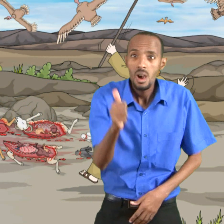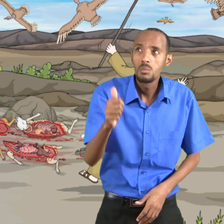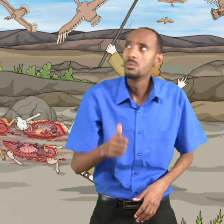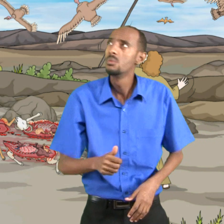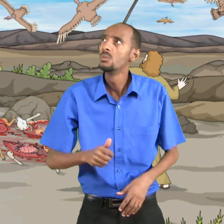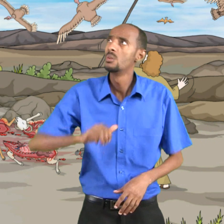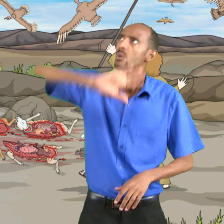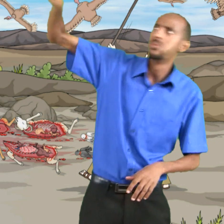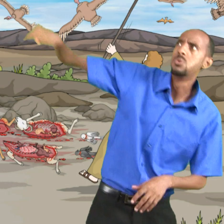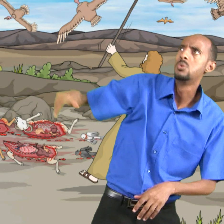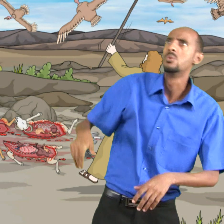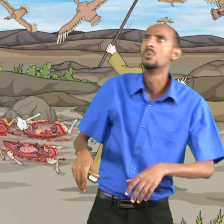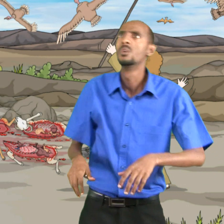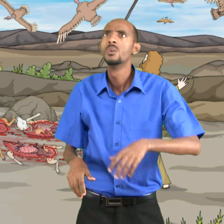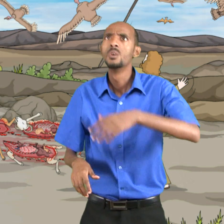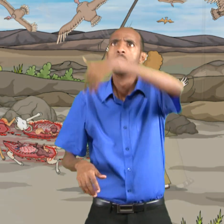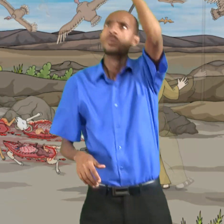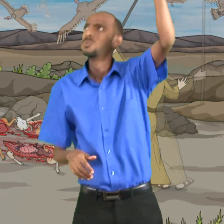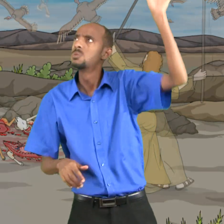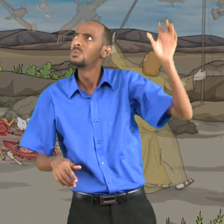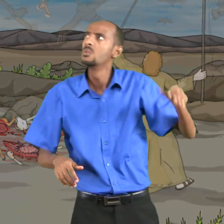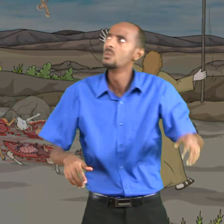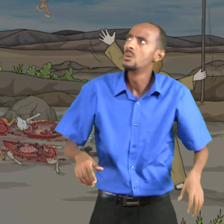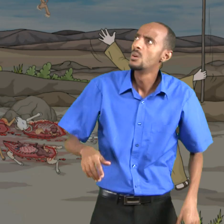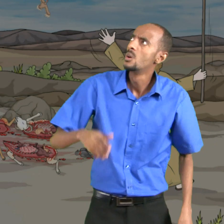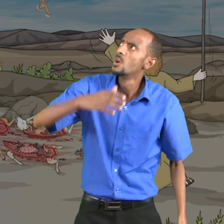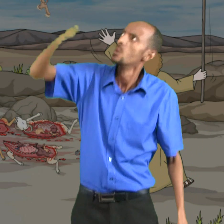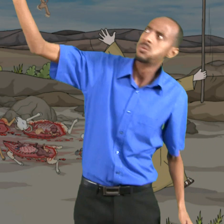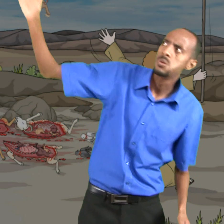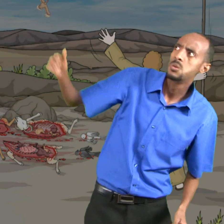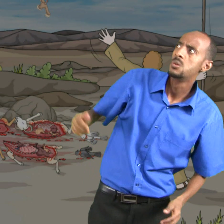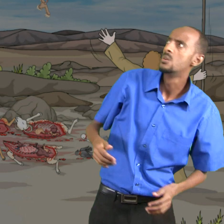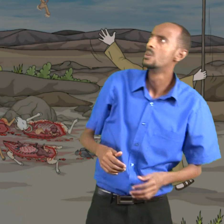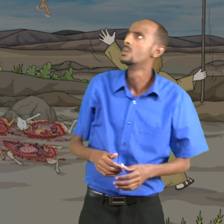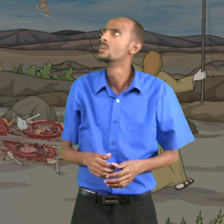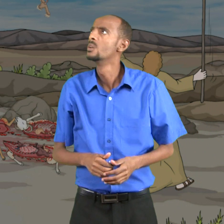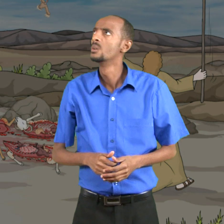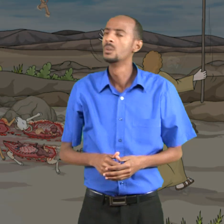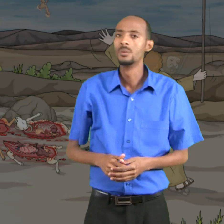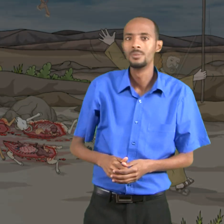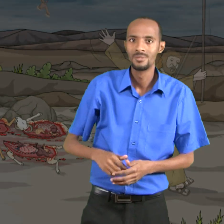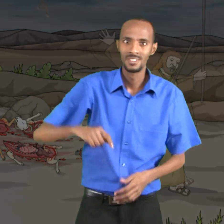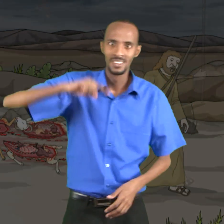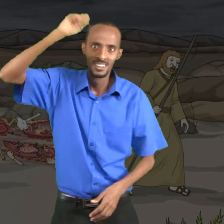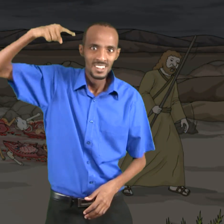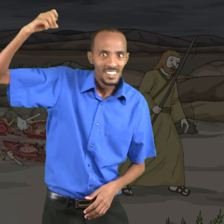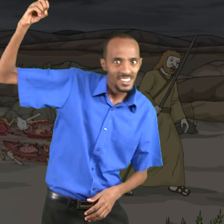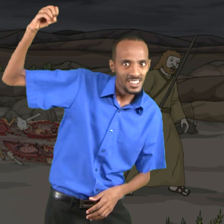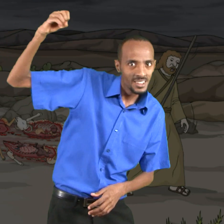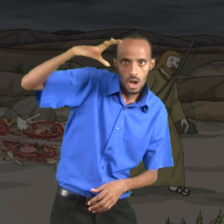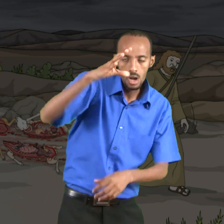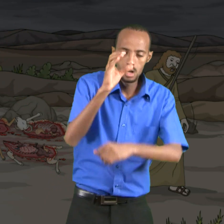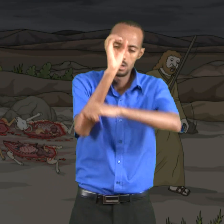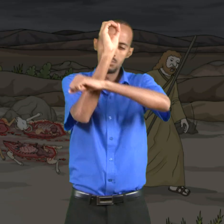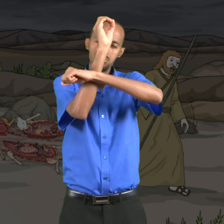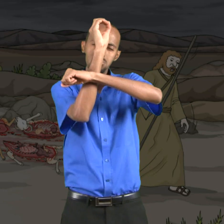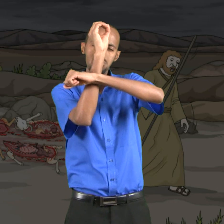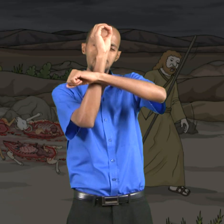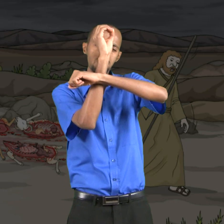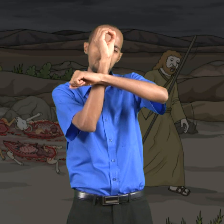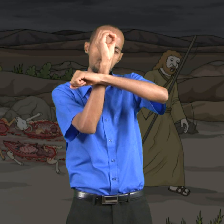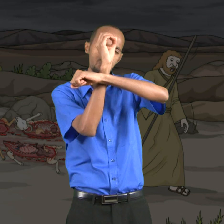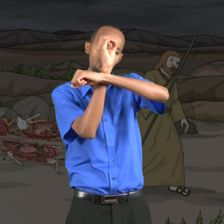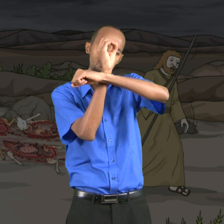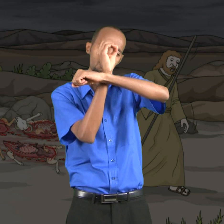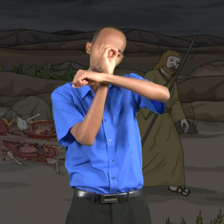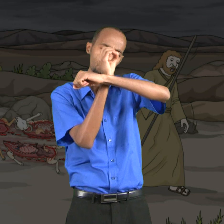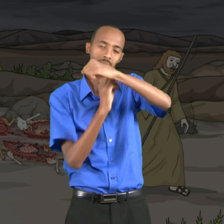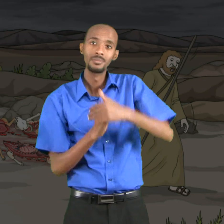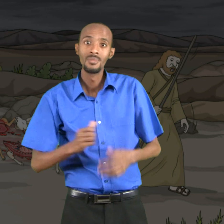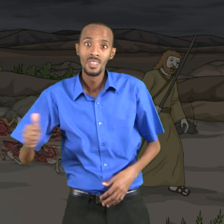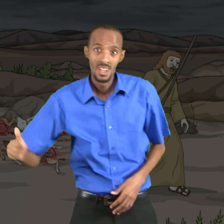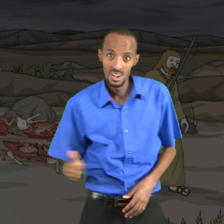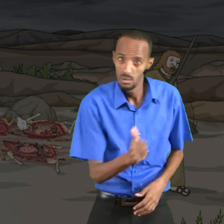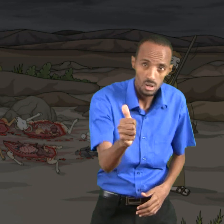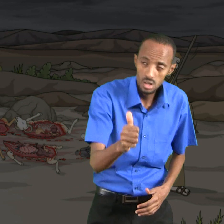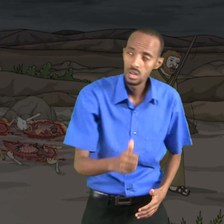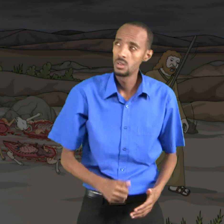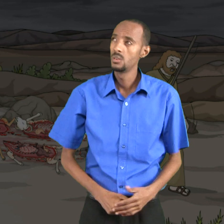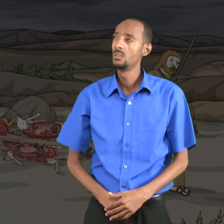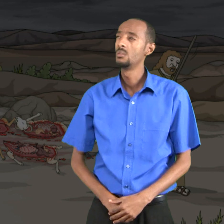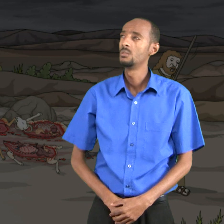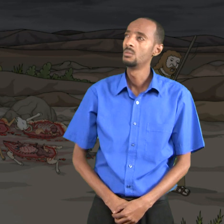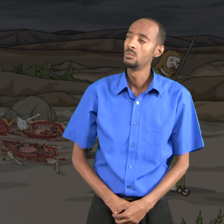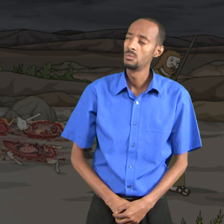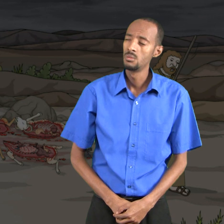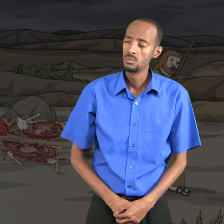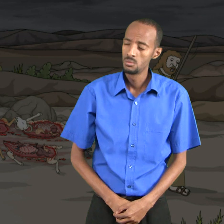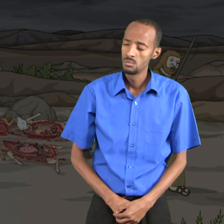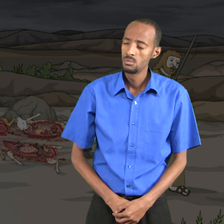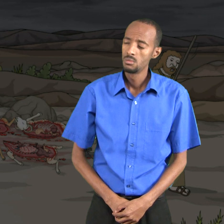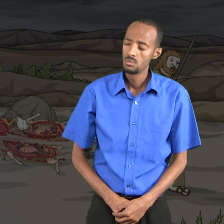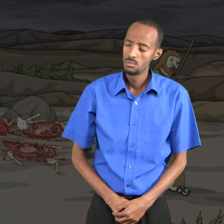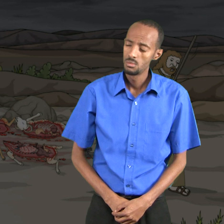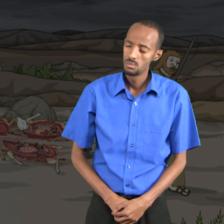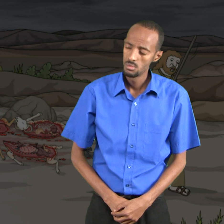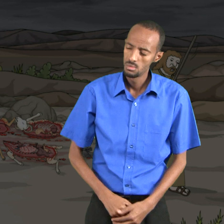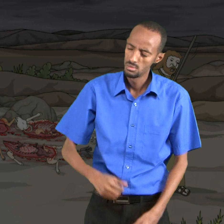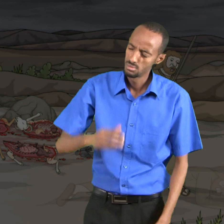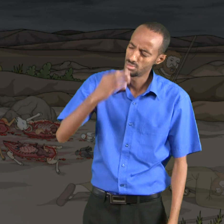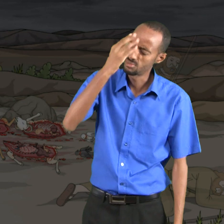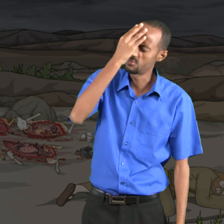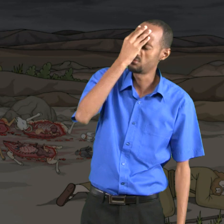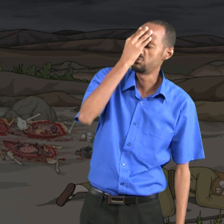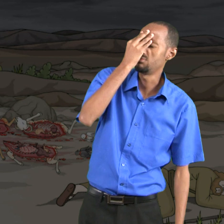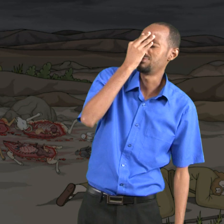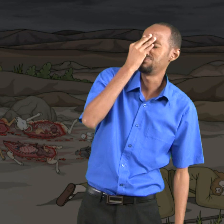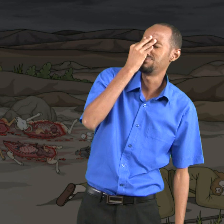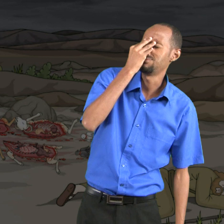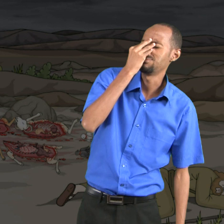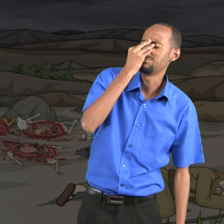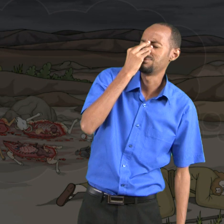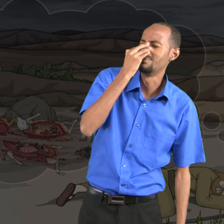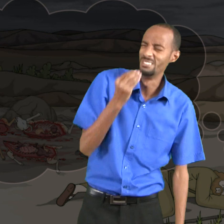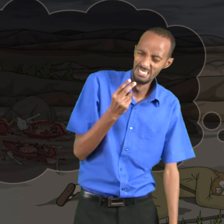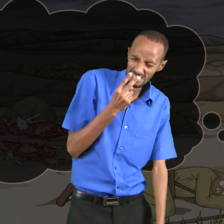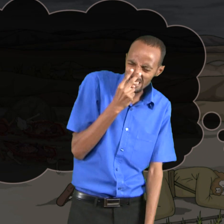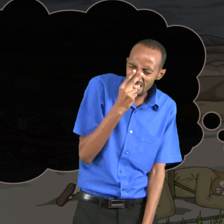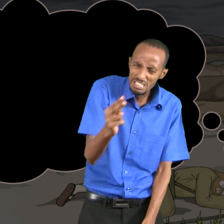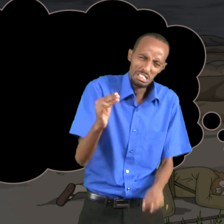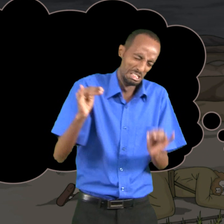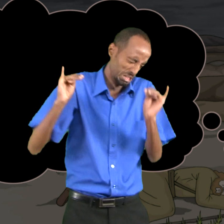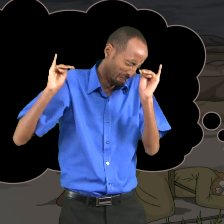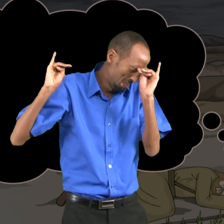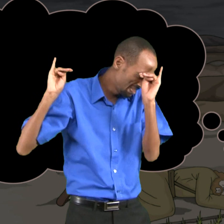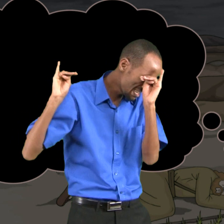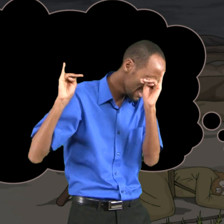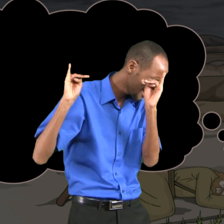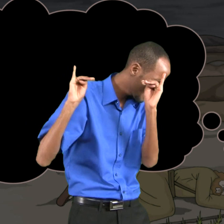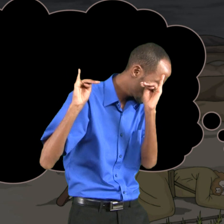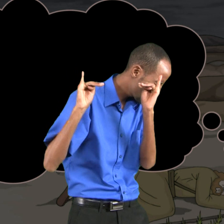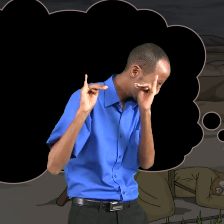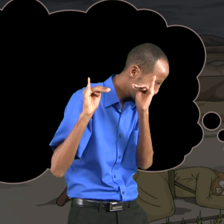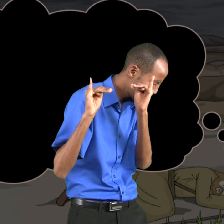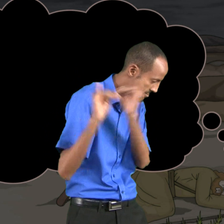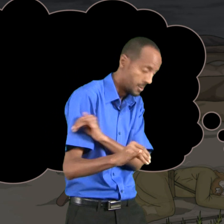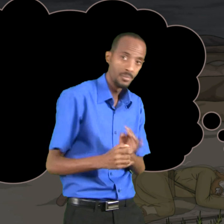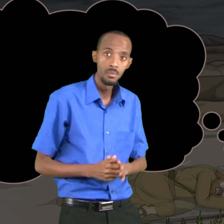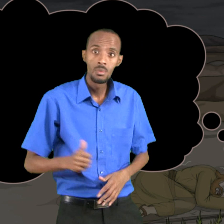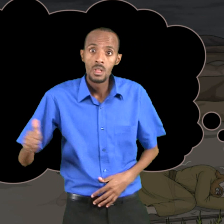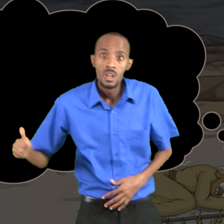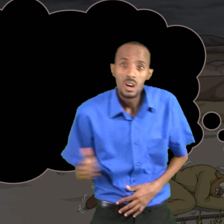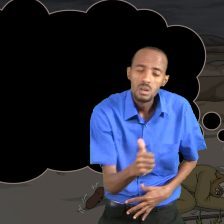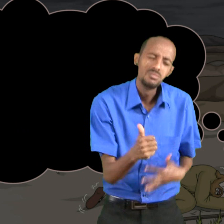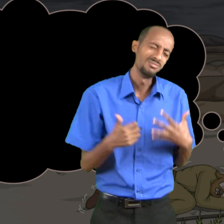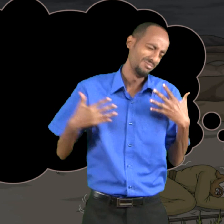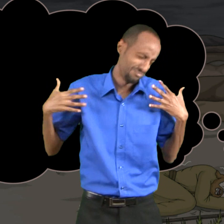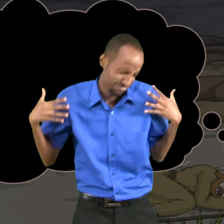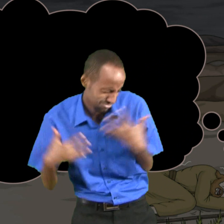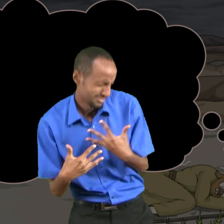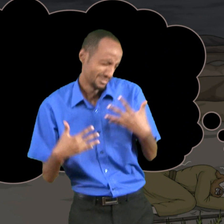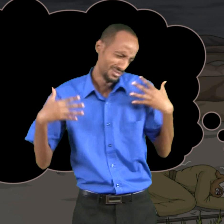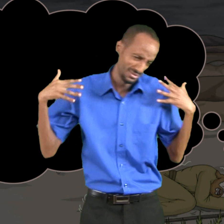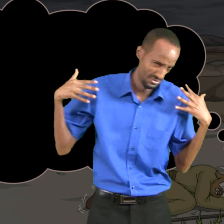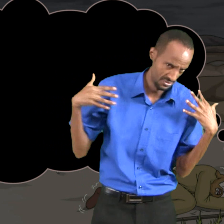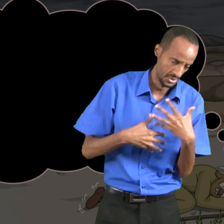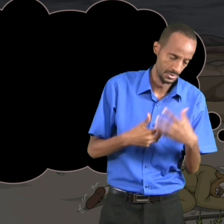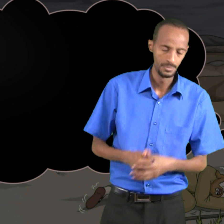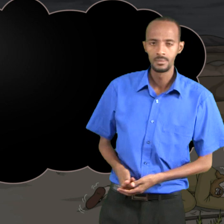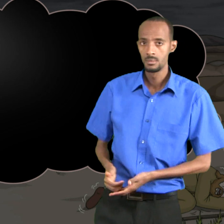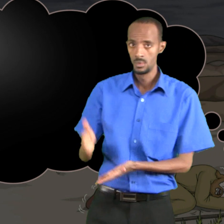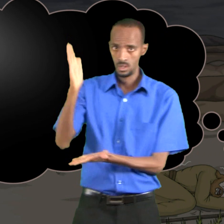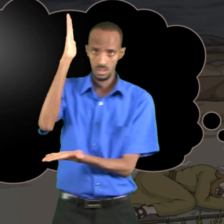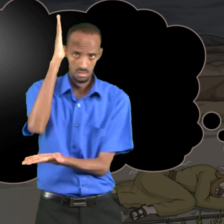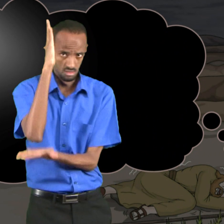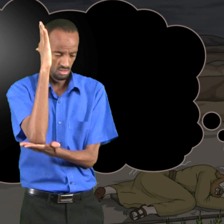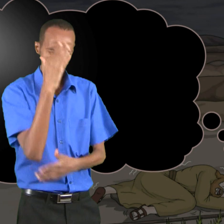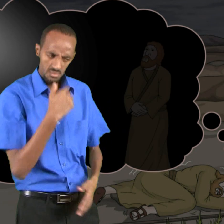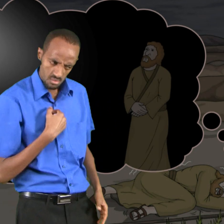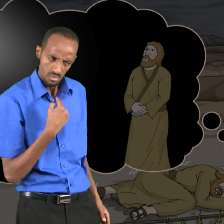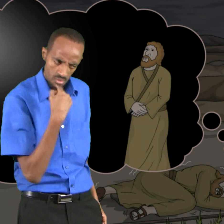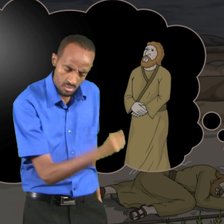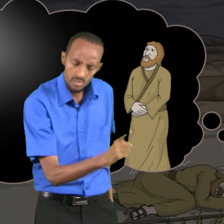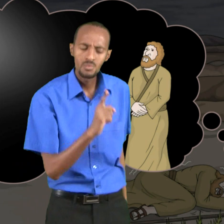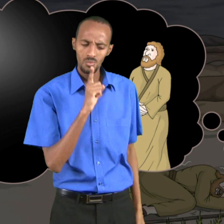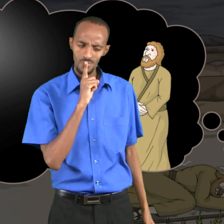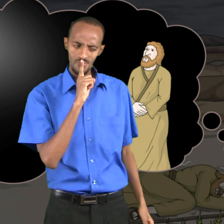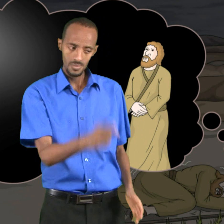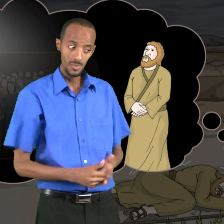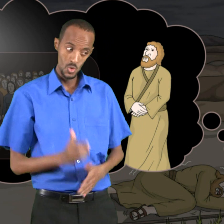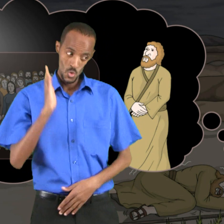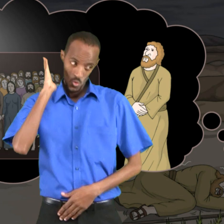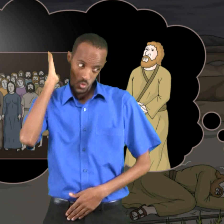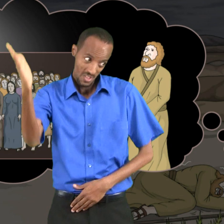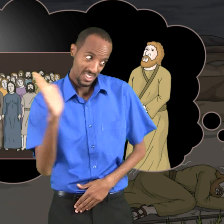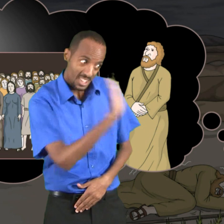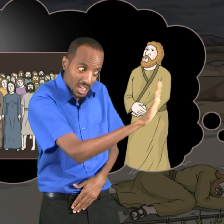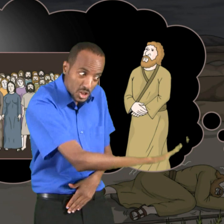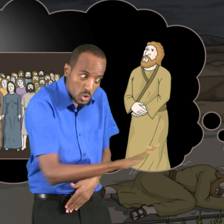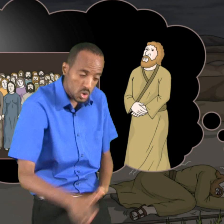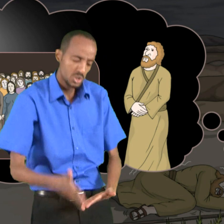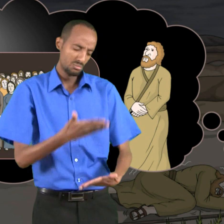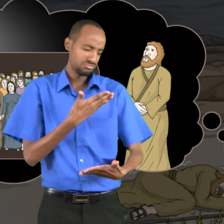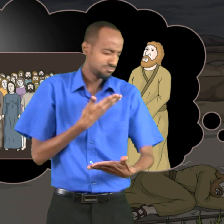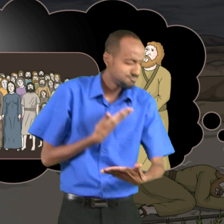As the sun was setting, Abram fell into a deep sleep, and suddenly great terror and darkness overwhelmed him.